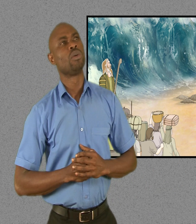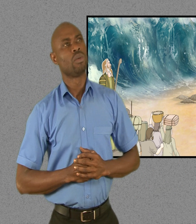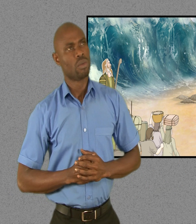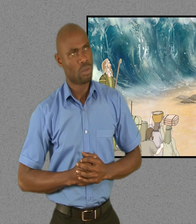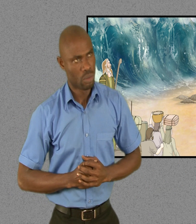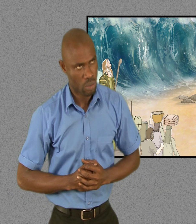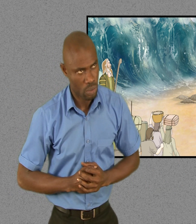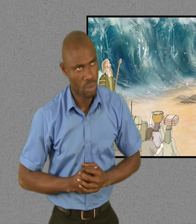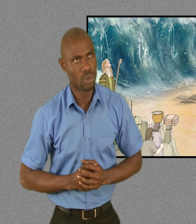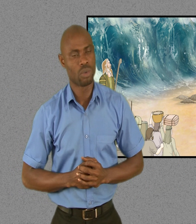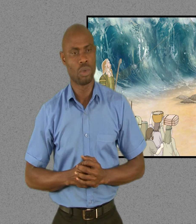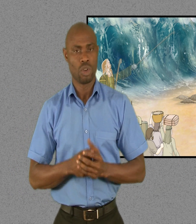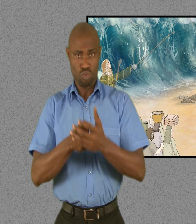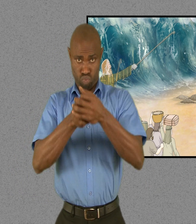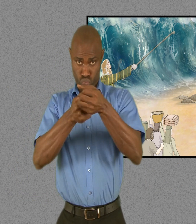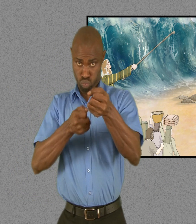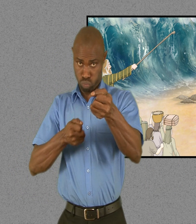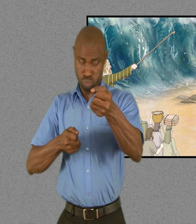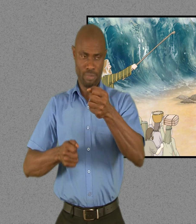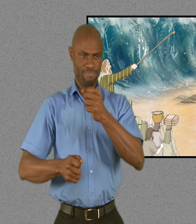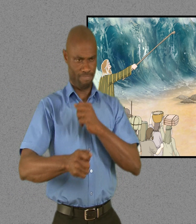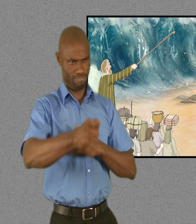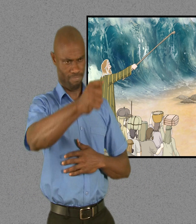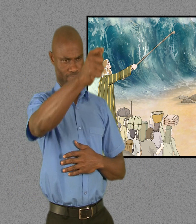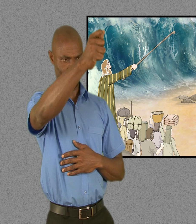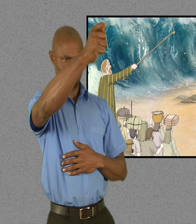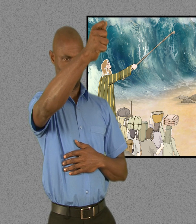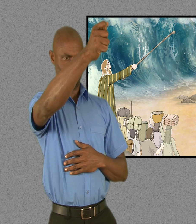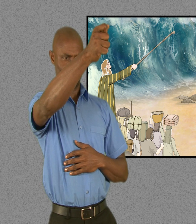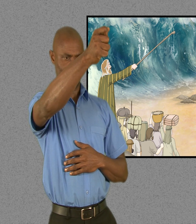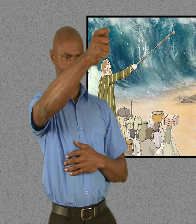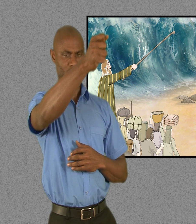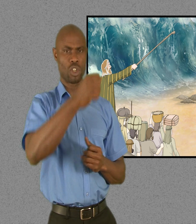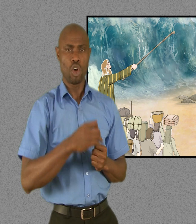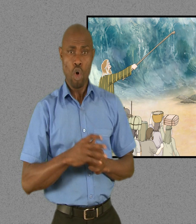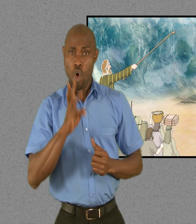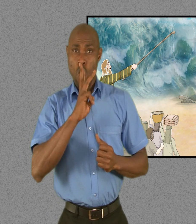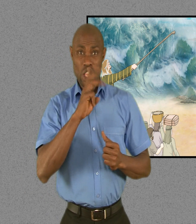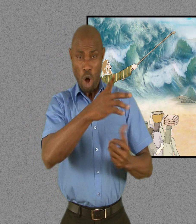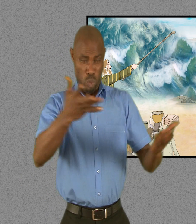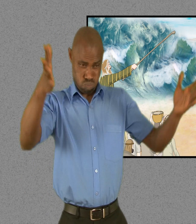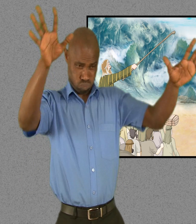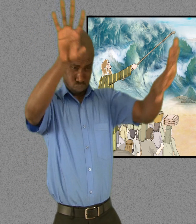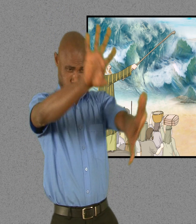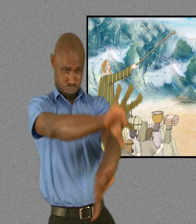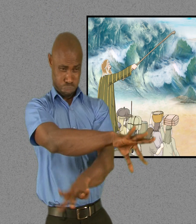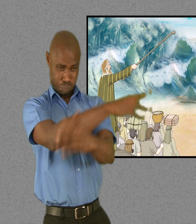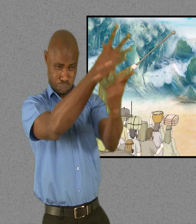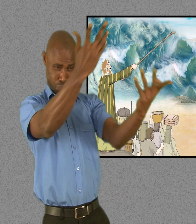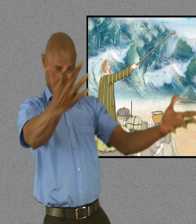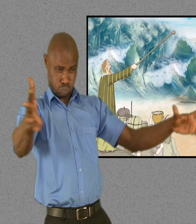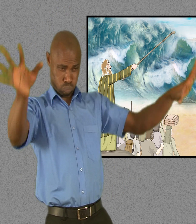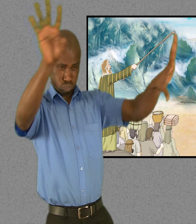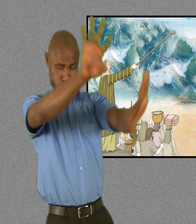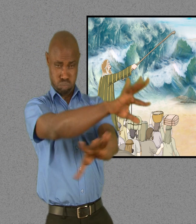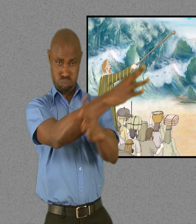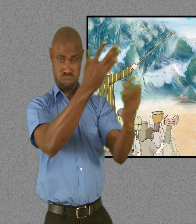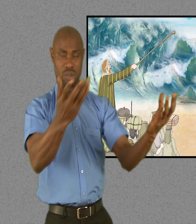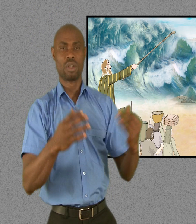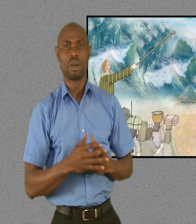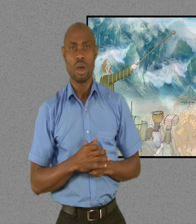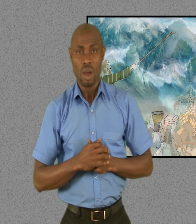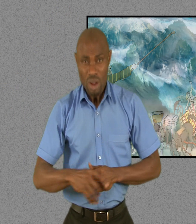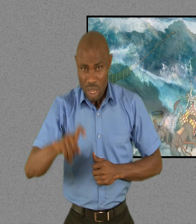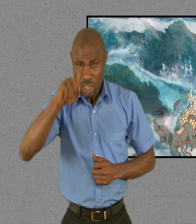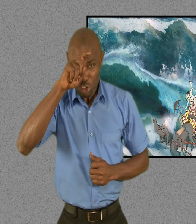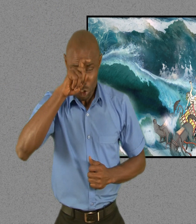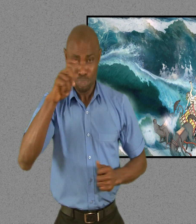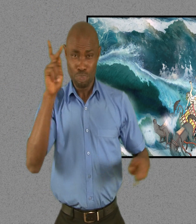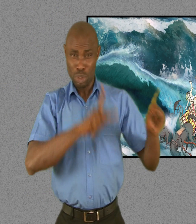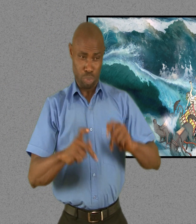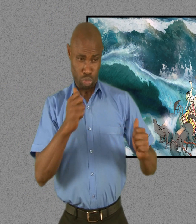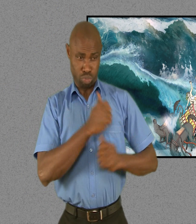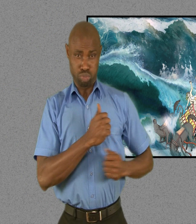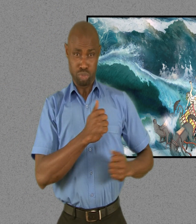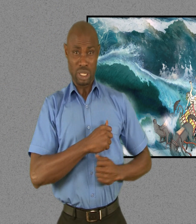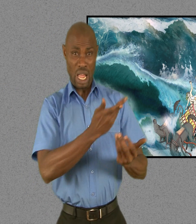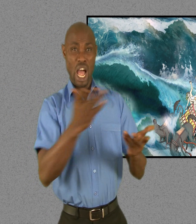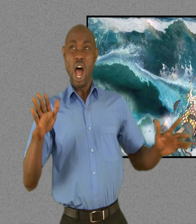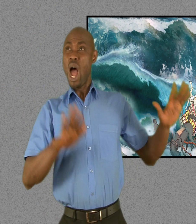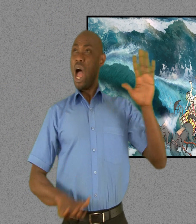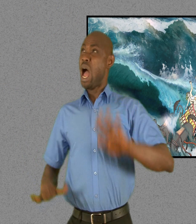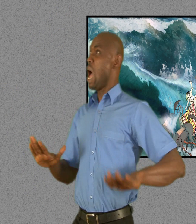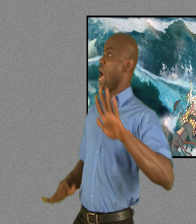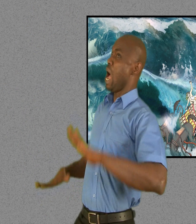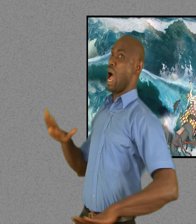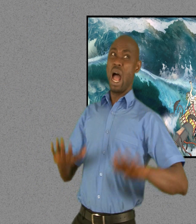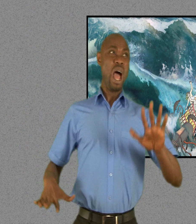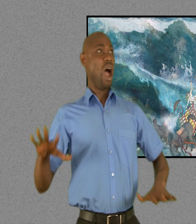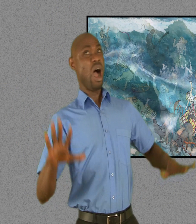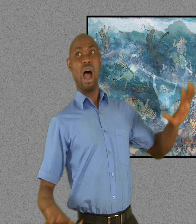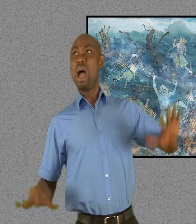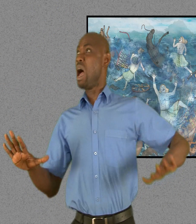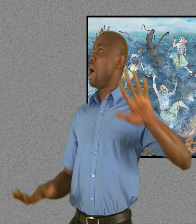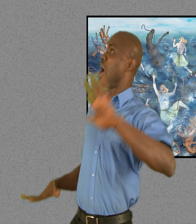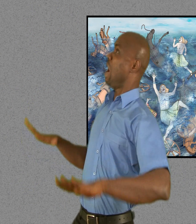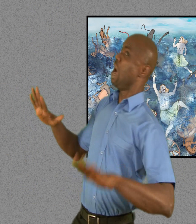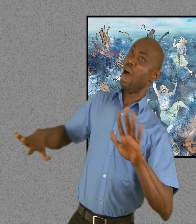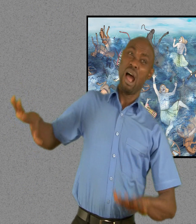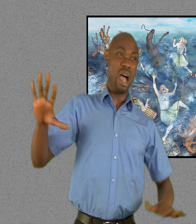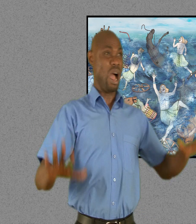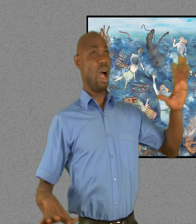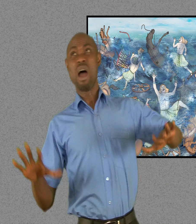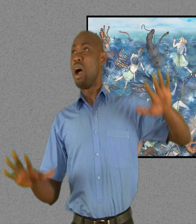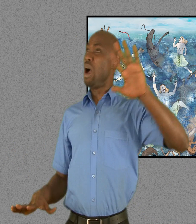So Moses stretched out his hand over the sea, and at daybreak the sea returned to its normal state. As the Egyptians were retreating, the LORD swept them into the sea.